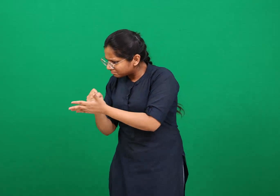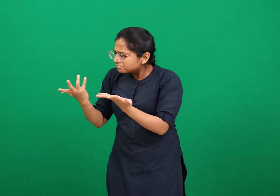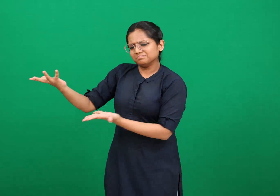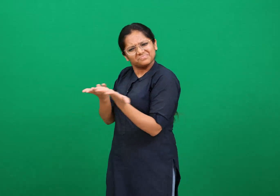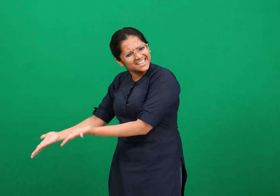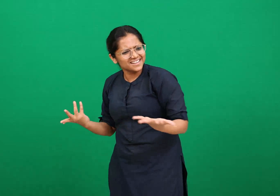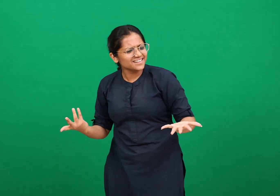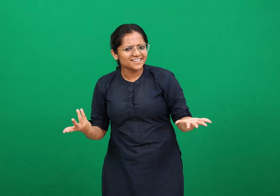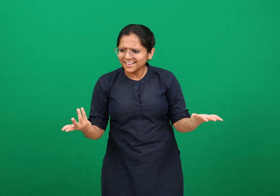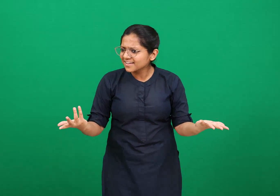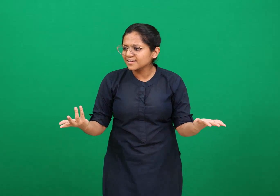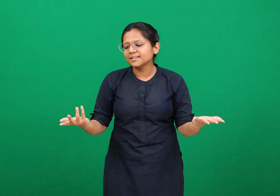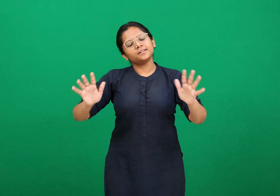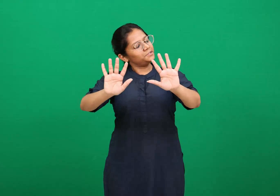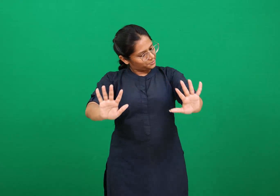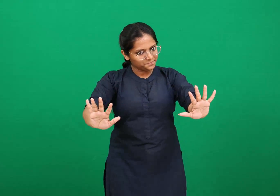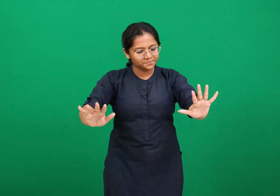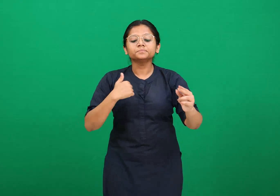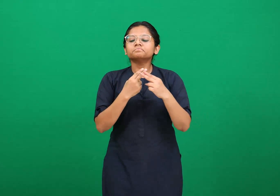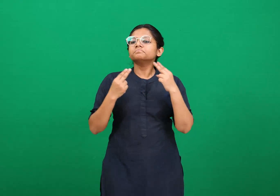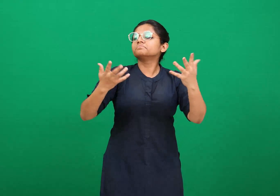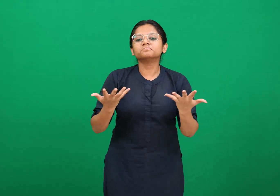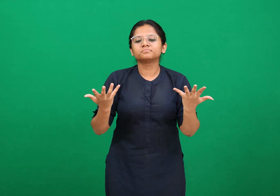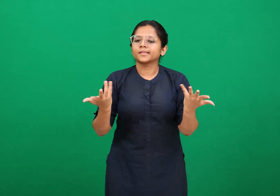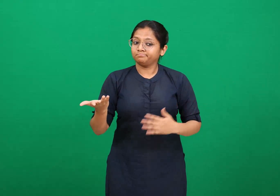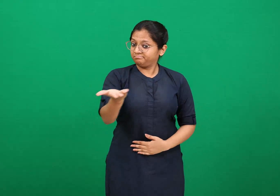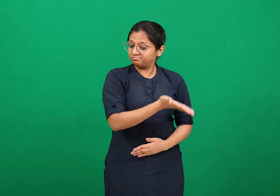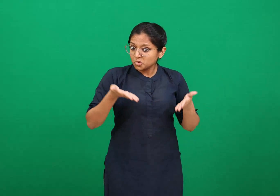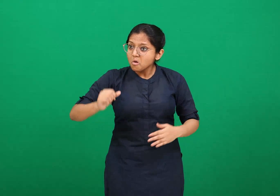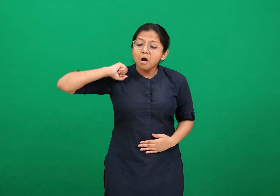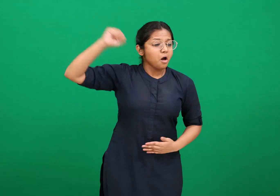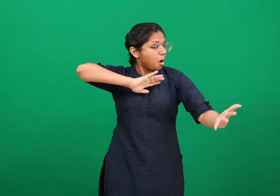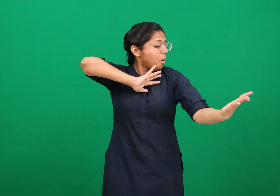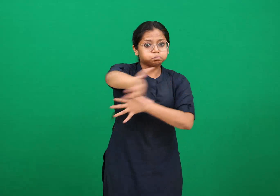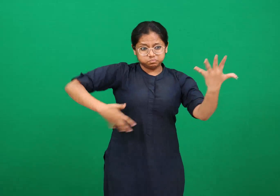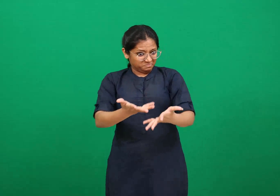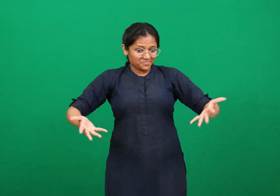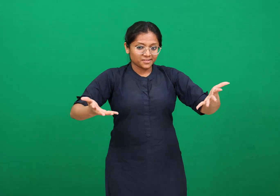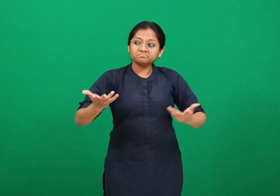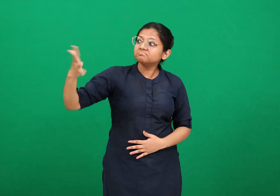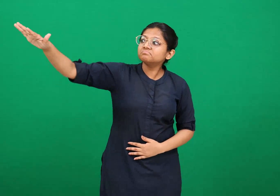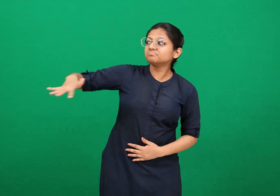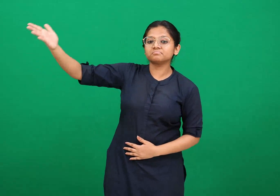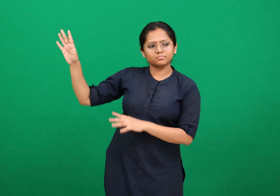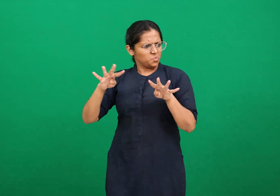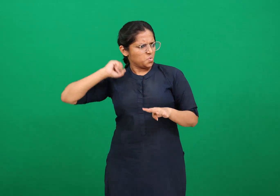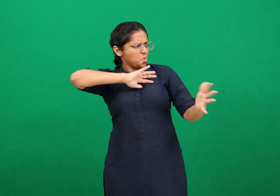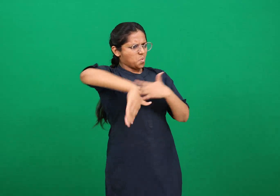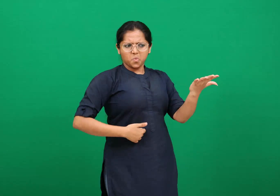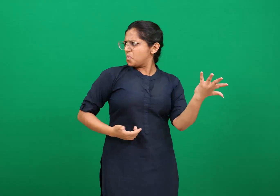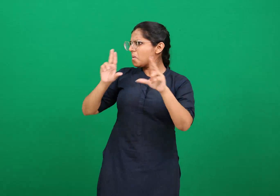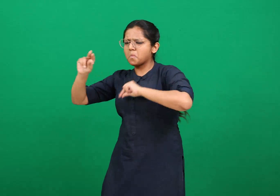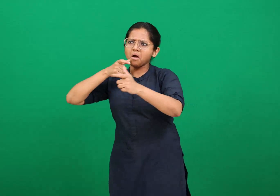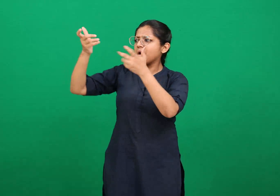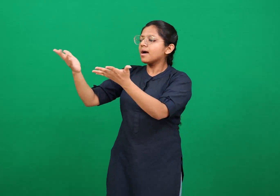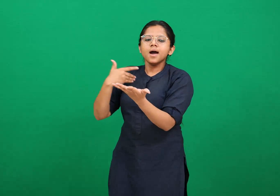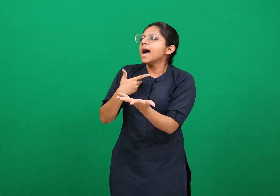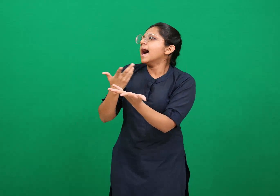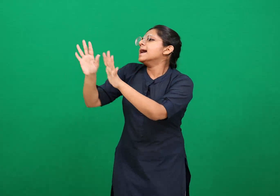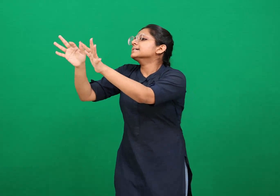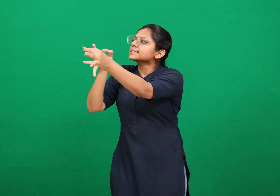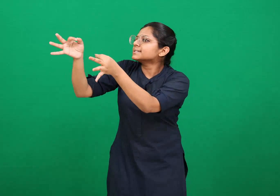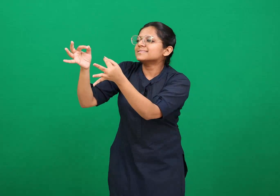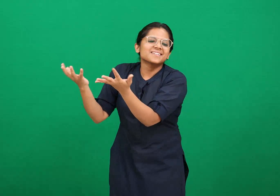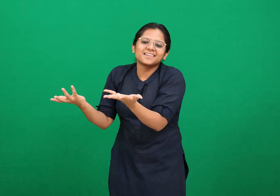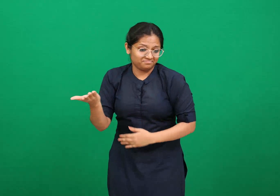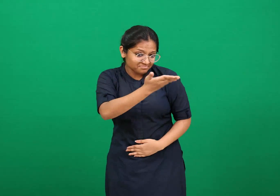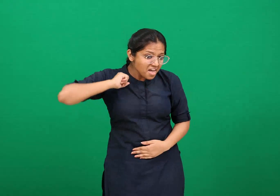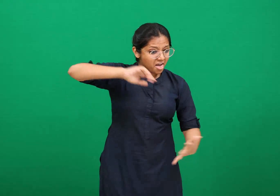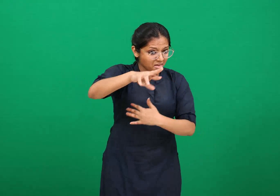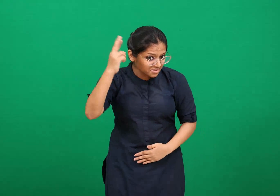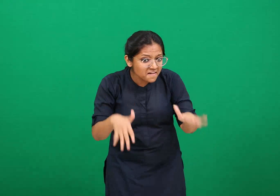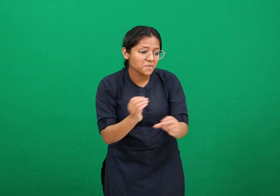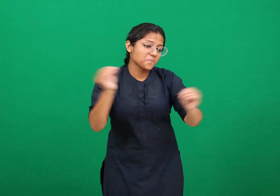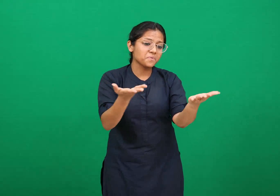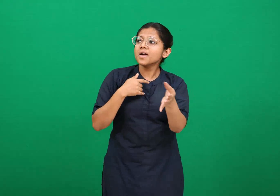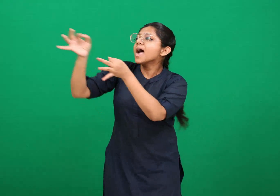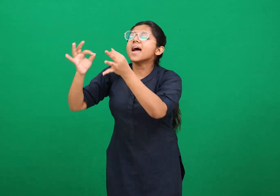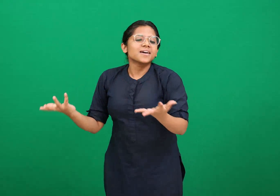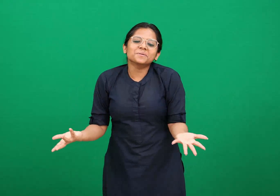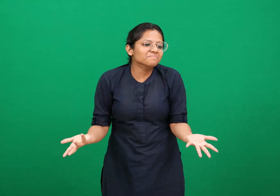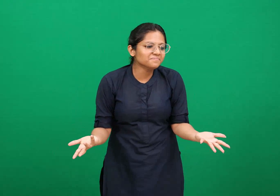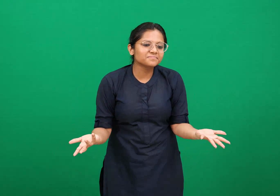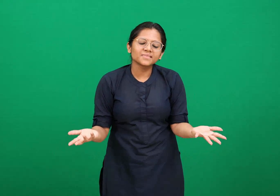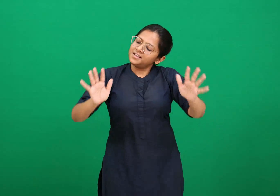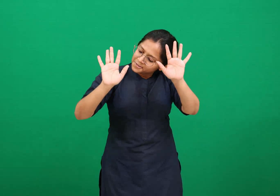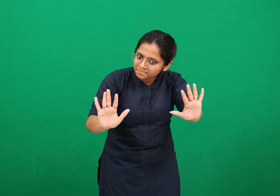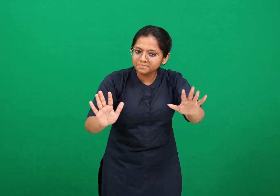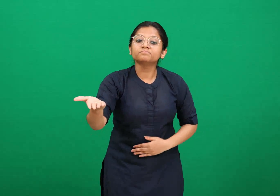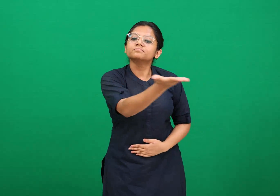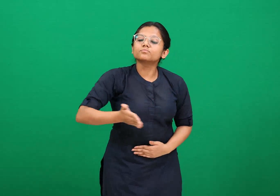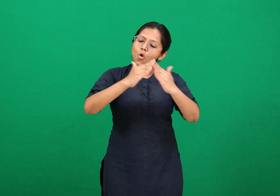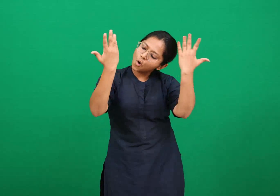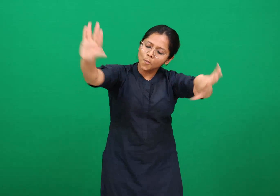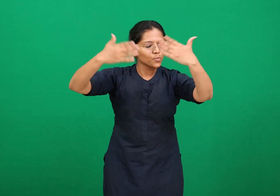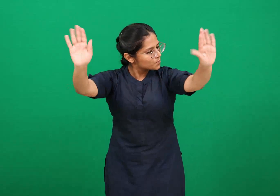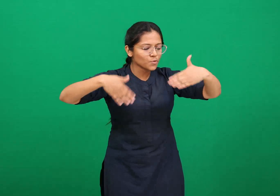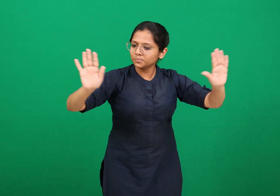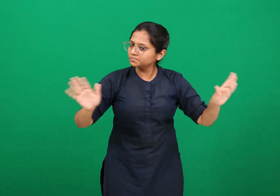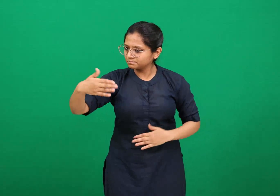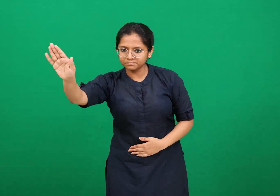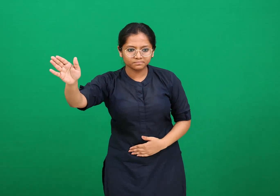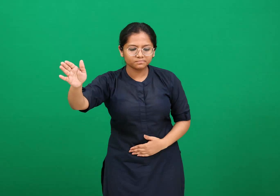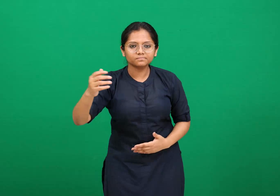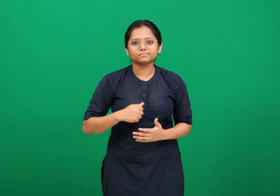For we are in jeopardy of being charged with rioting for today's events, and we have no justification to account for this commotion."